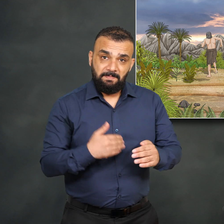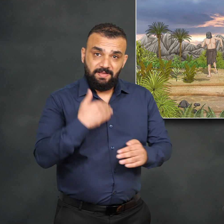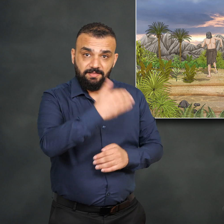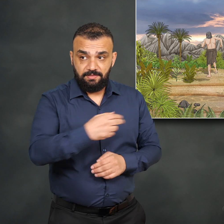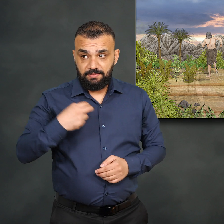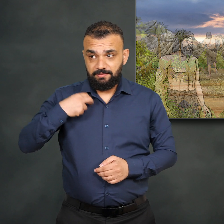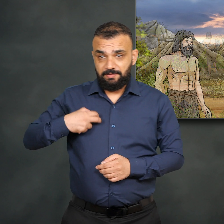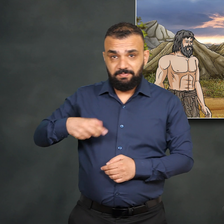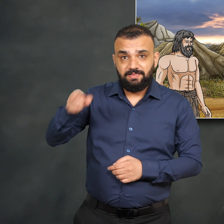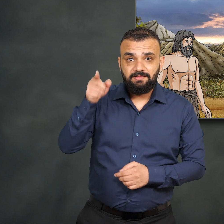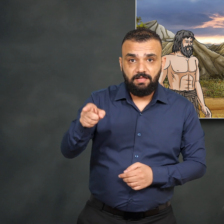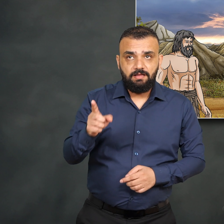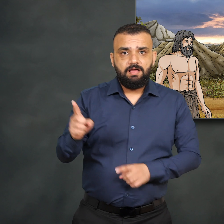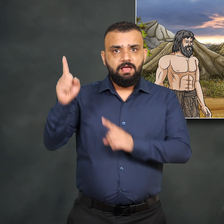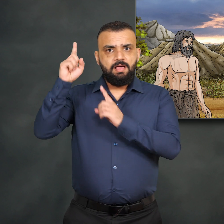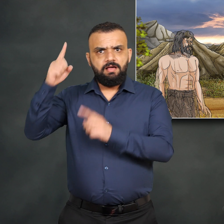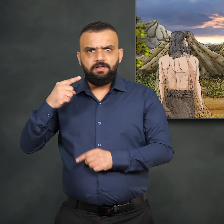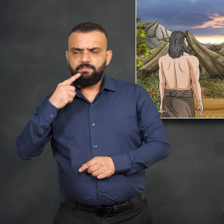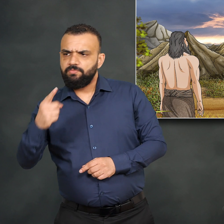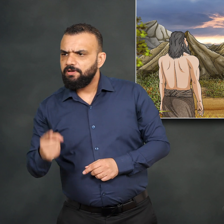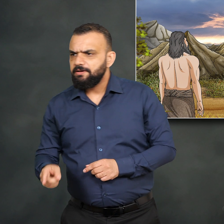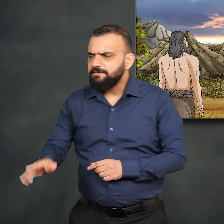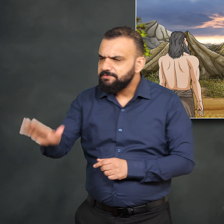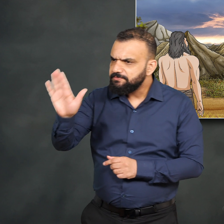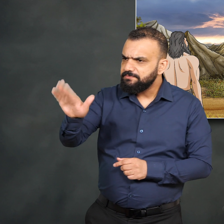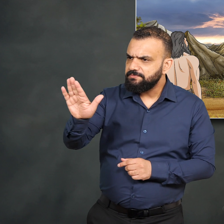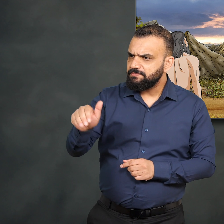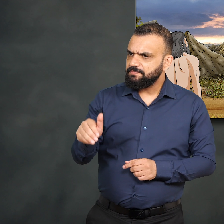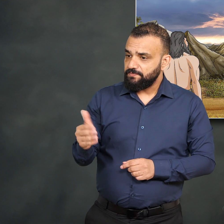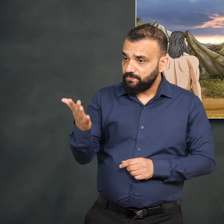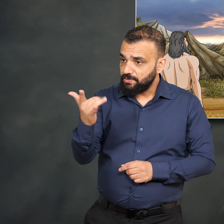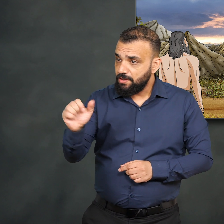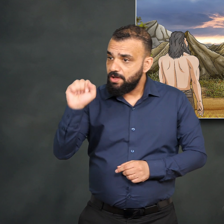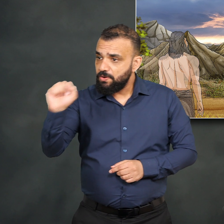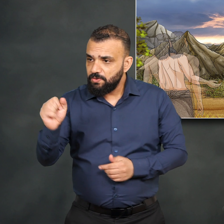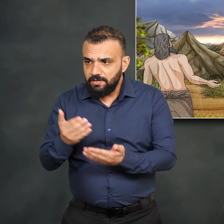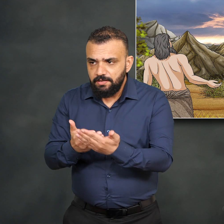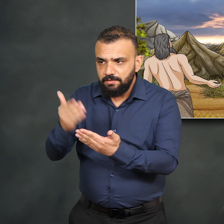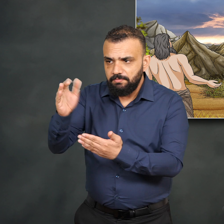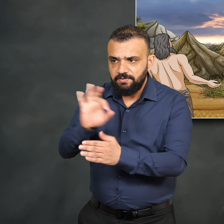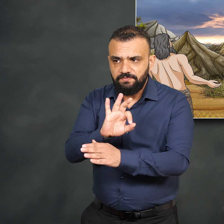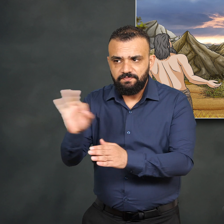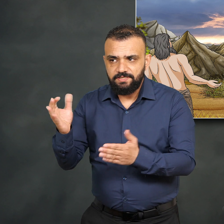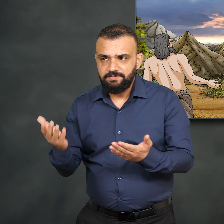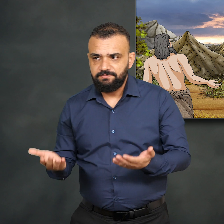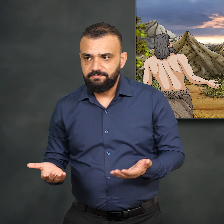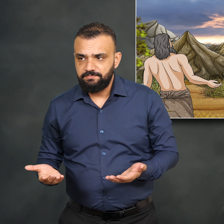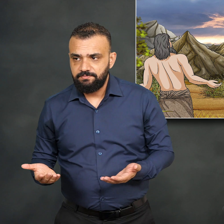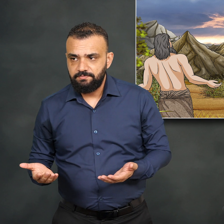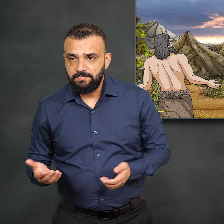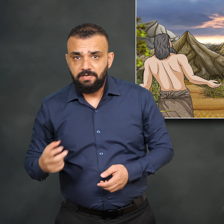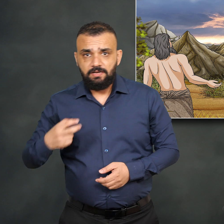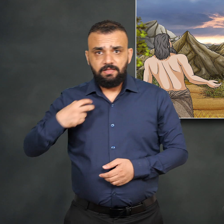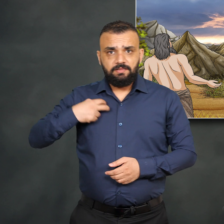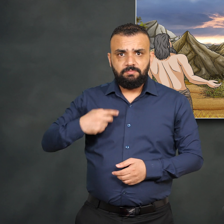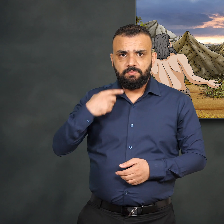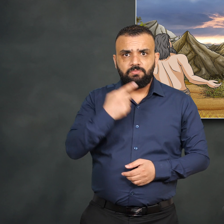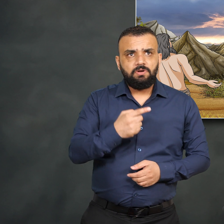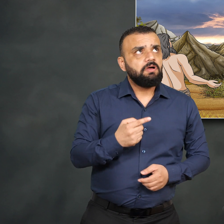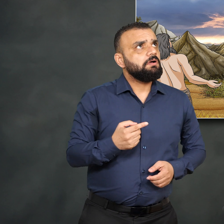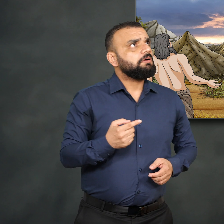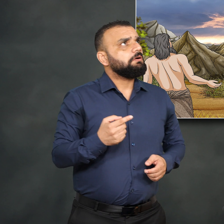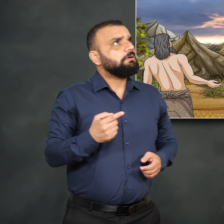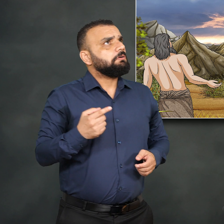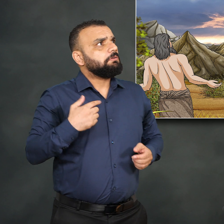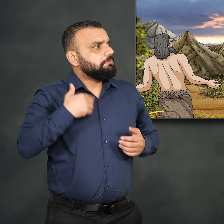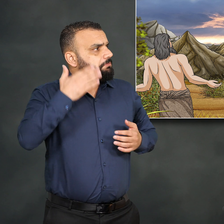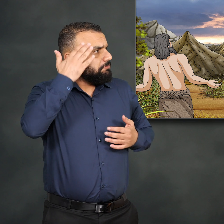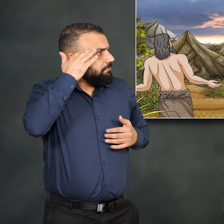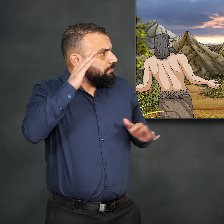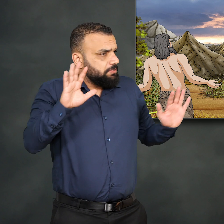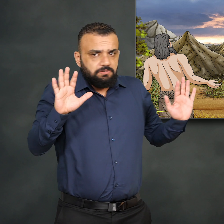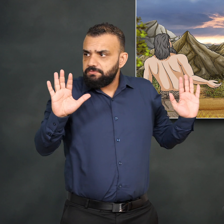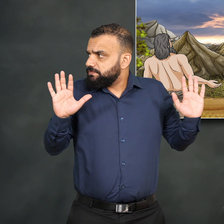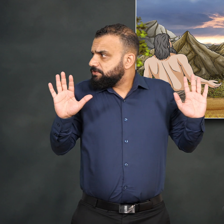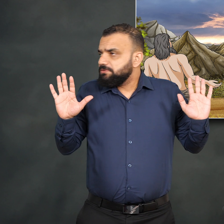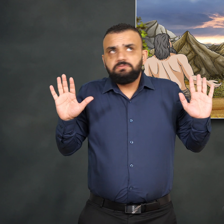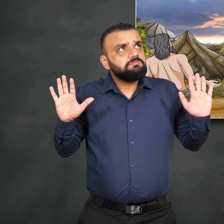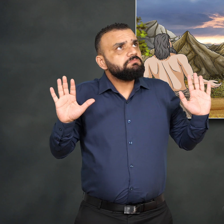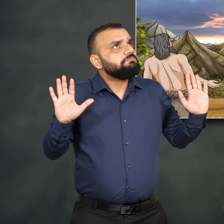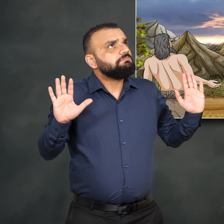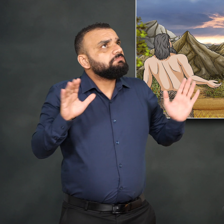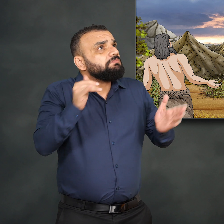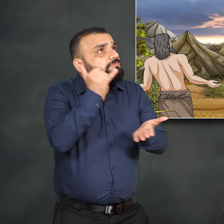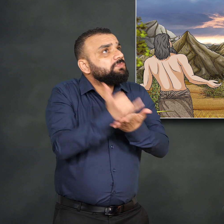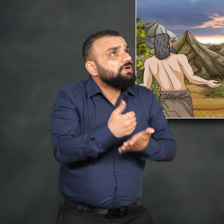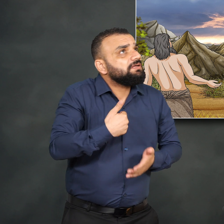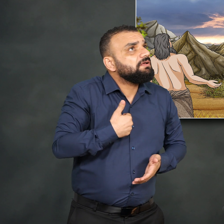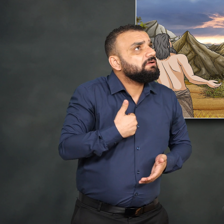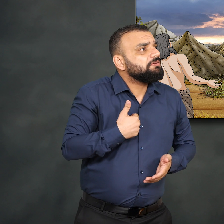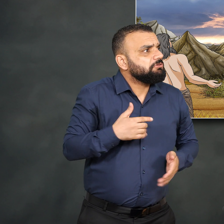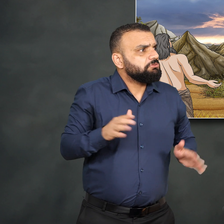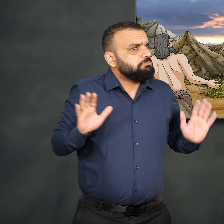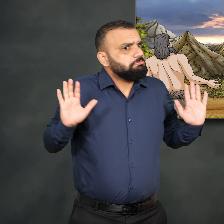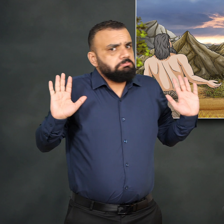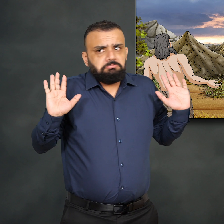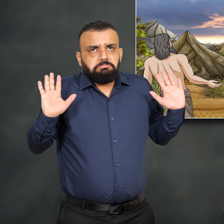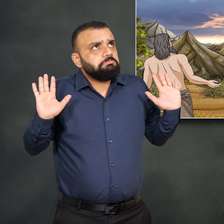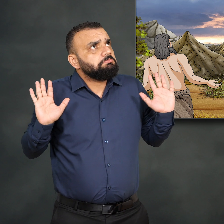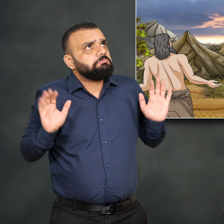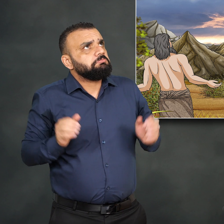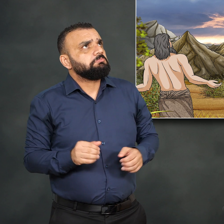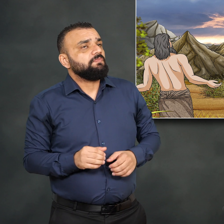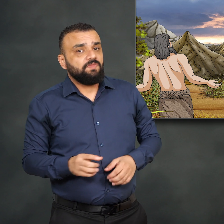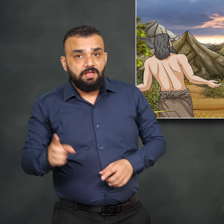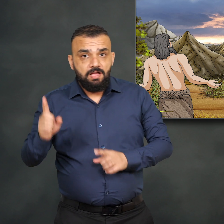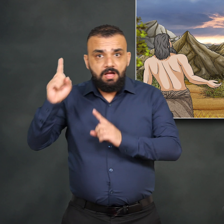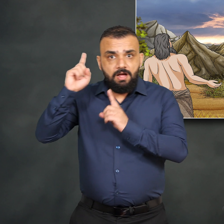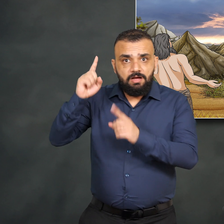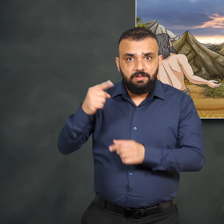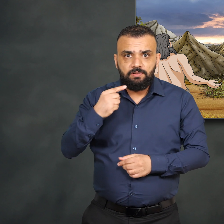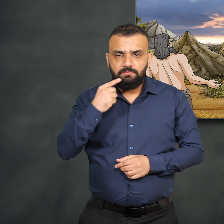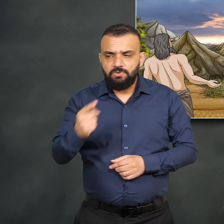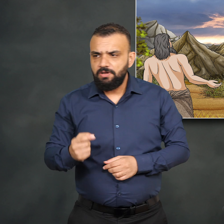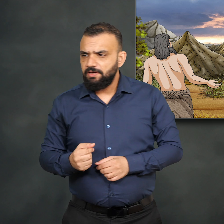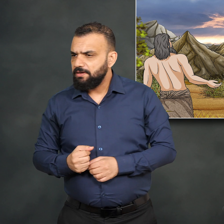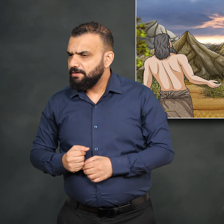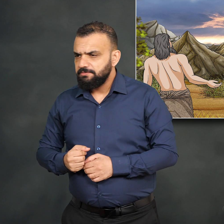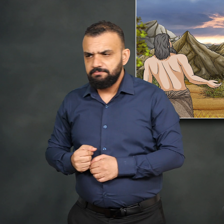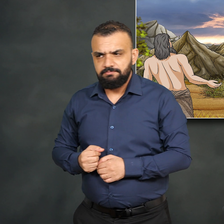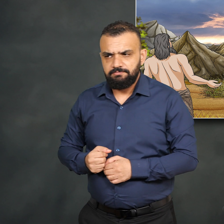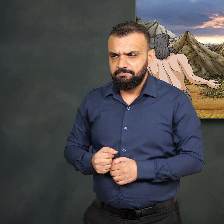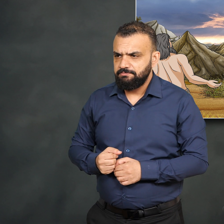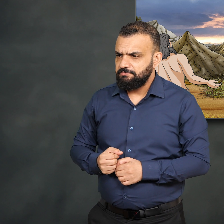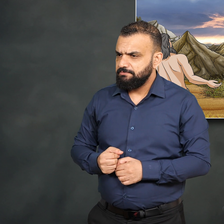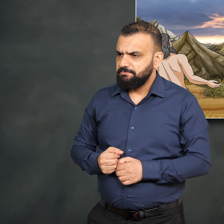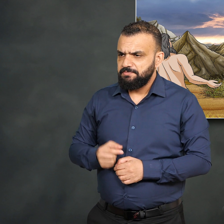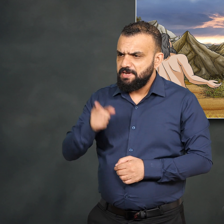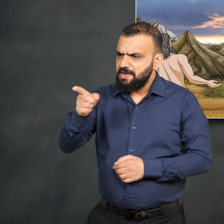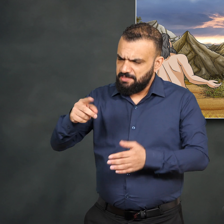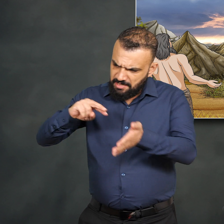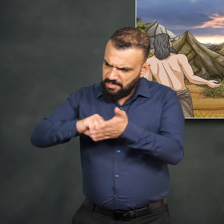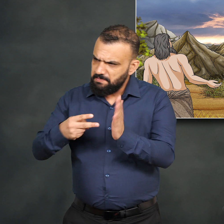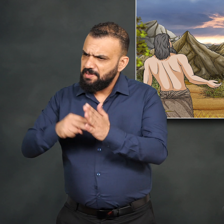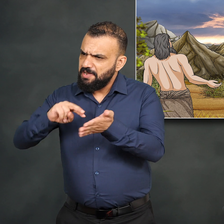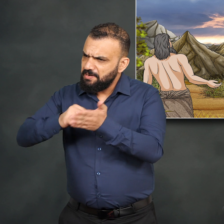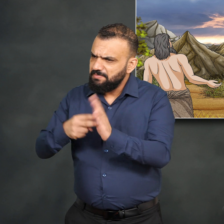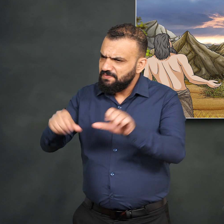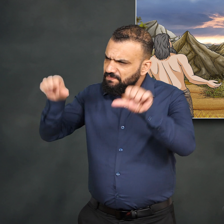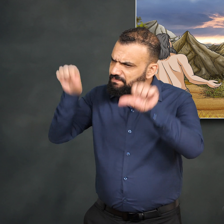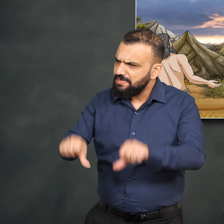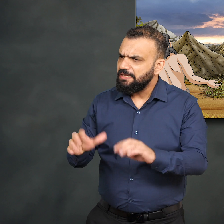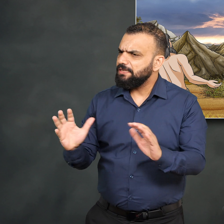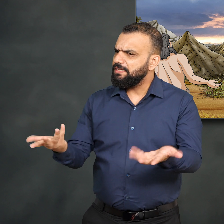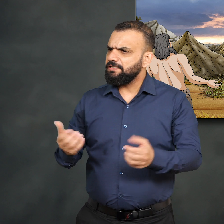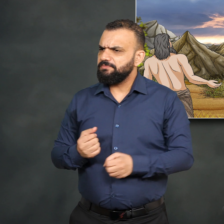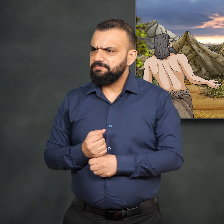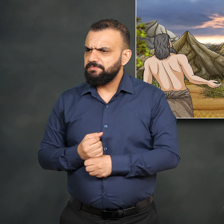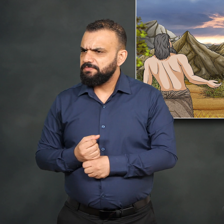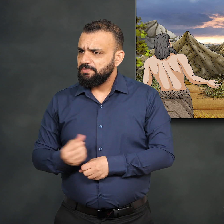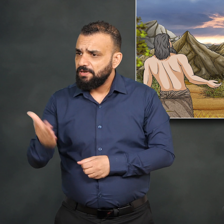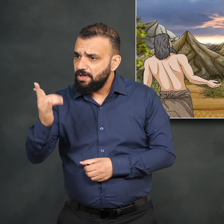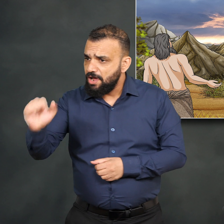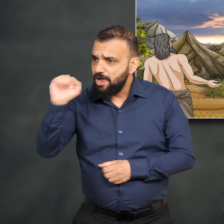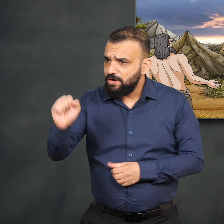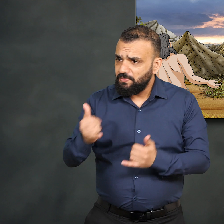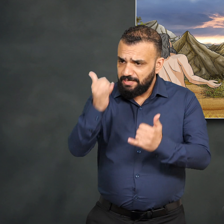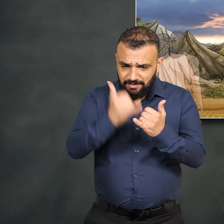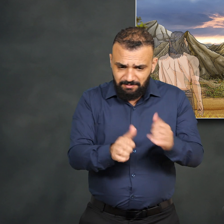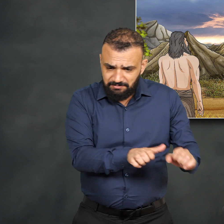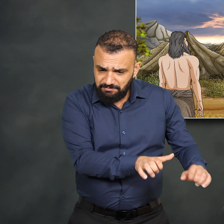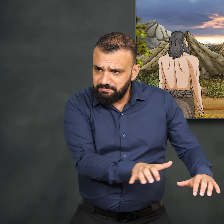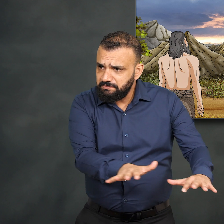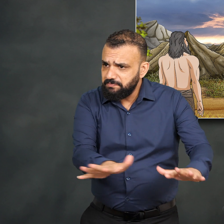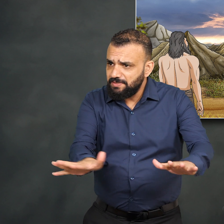And the LORD said to Cain, “Where is your brother Abel?” “I do not know!” he answered. “Am I my brother’s keeper?”